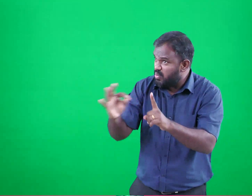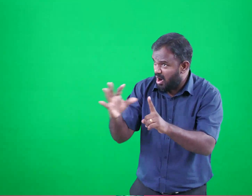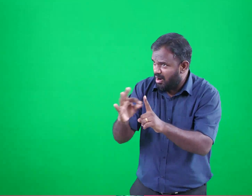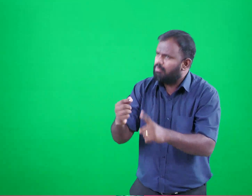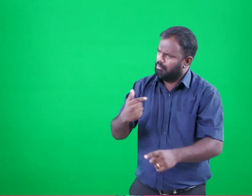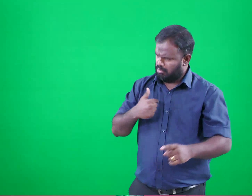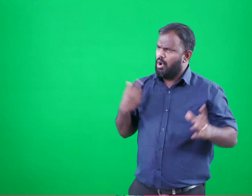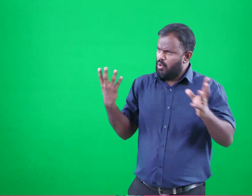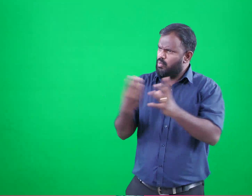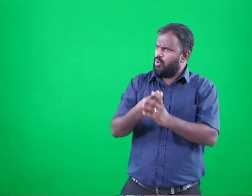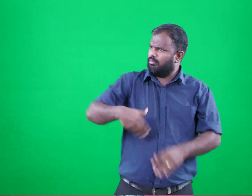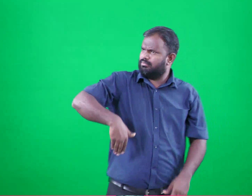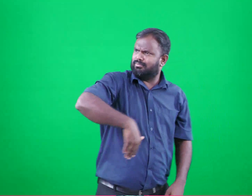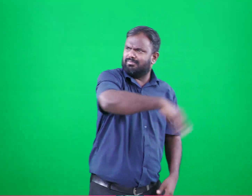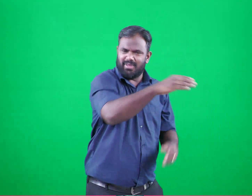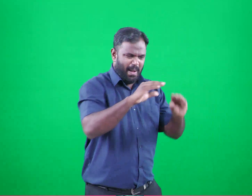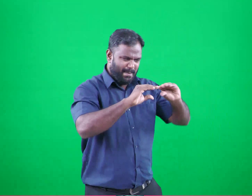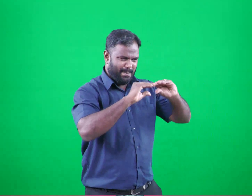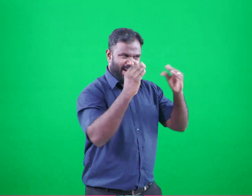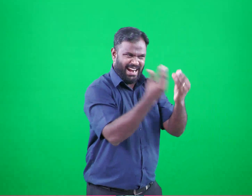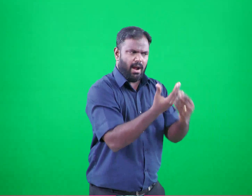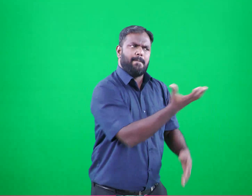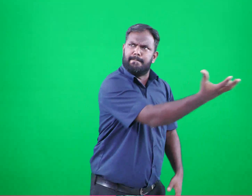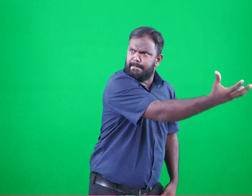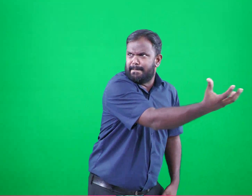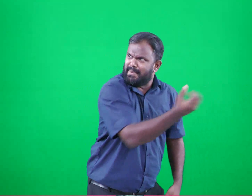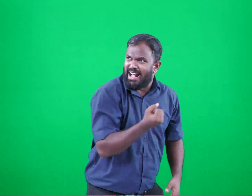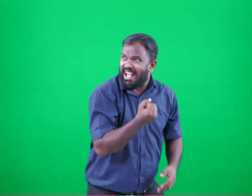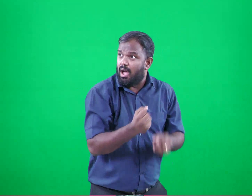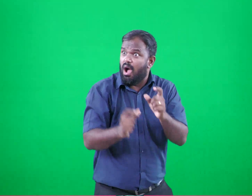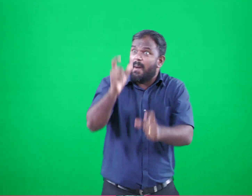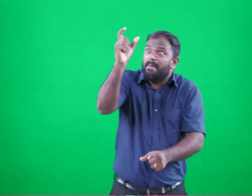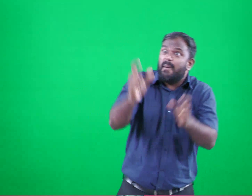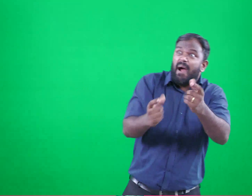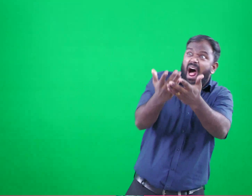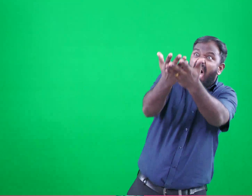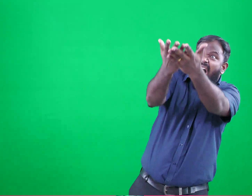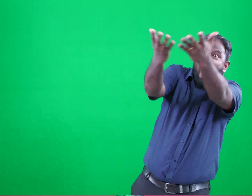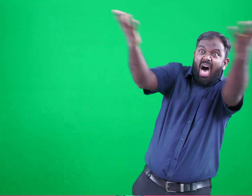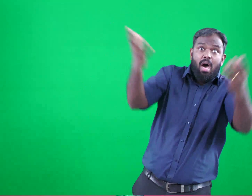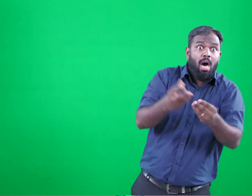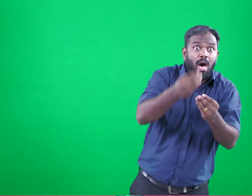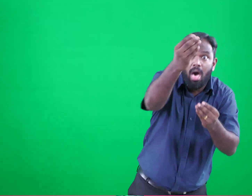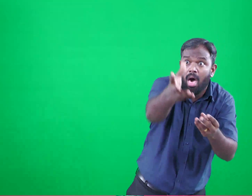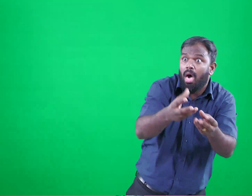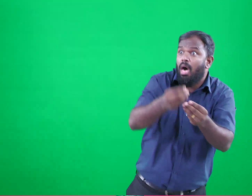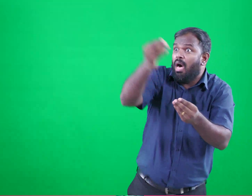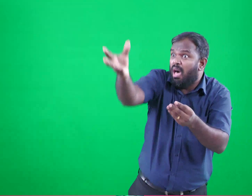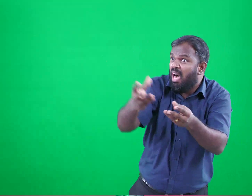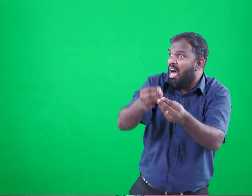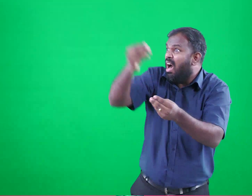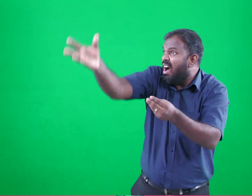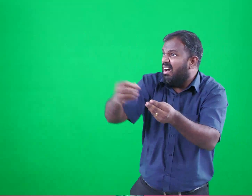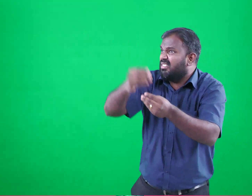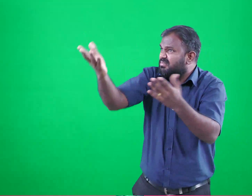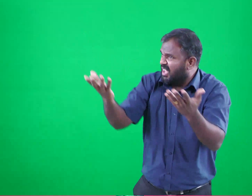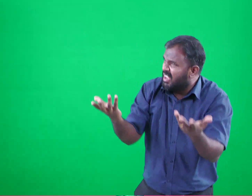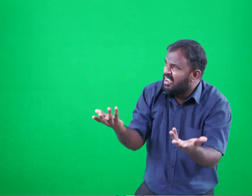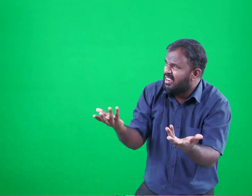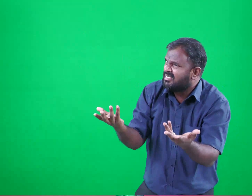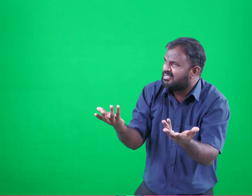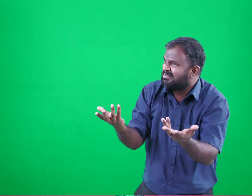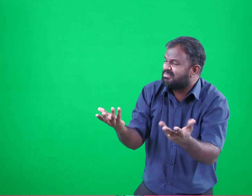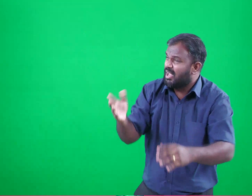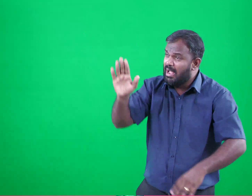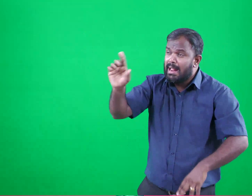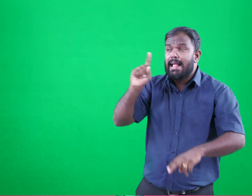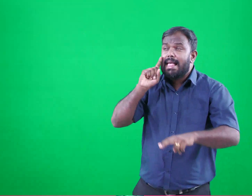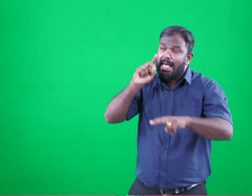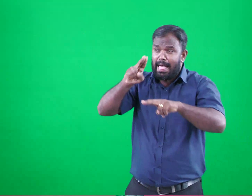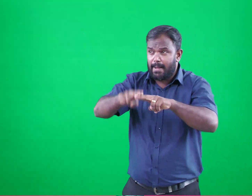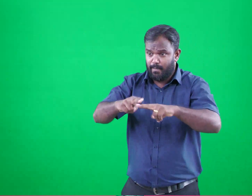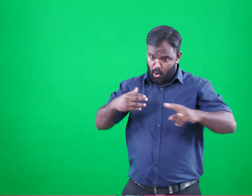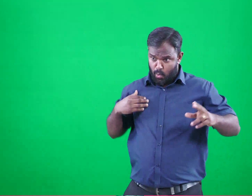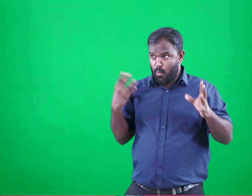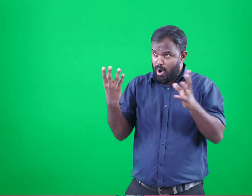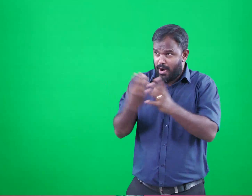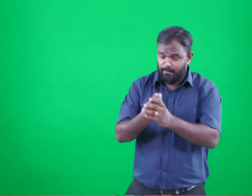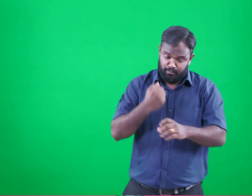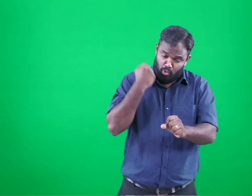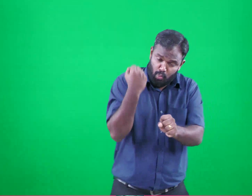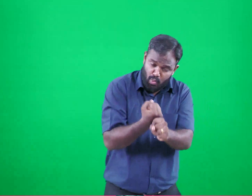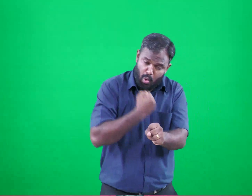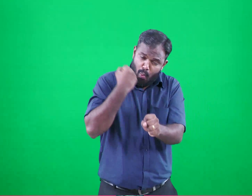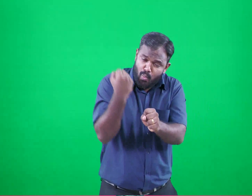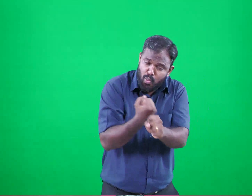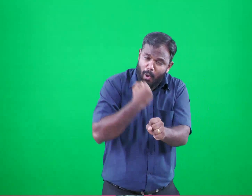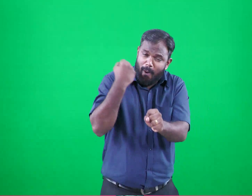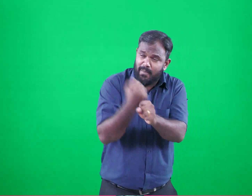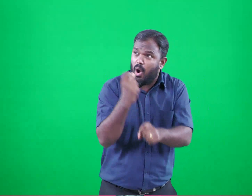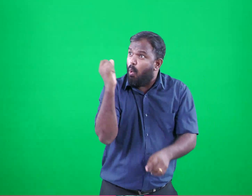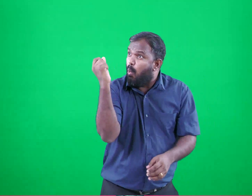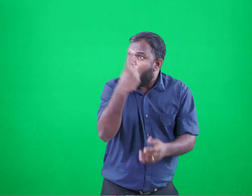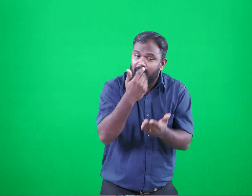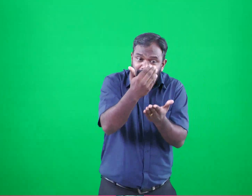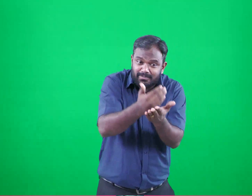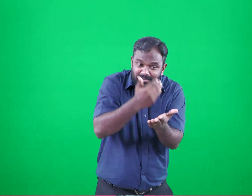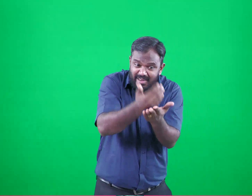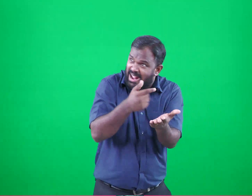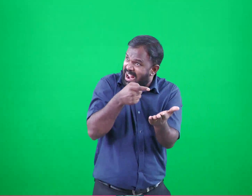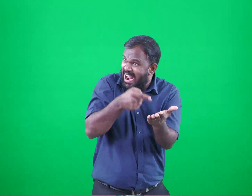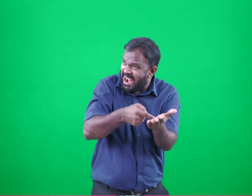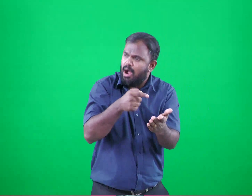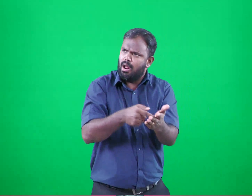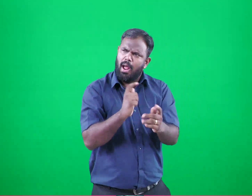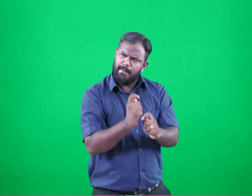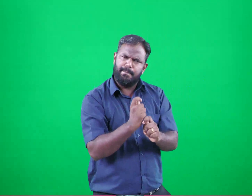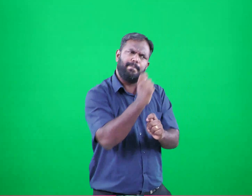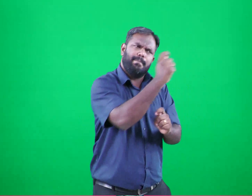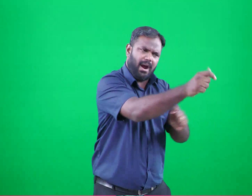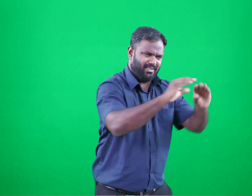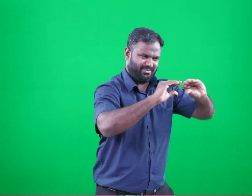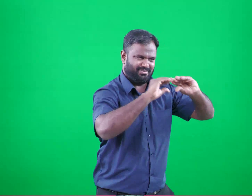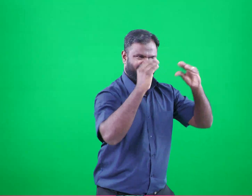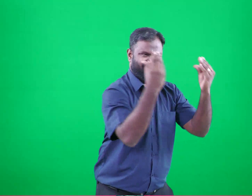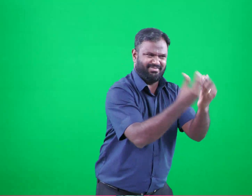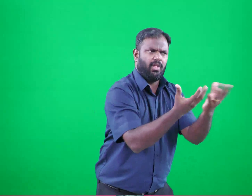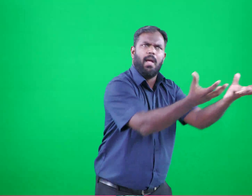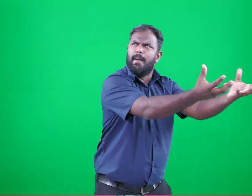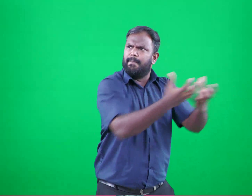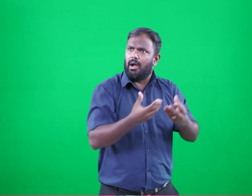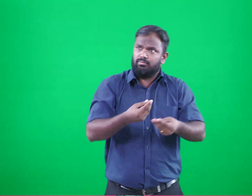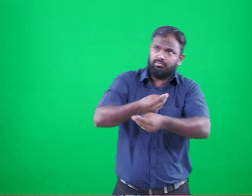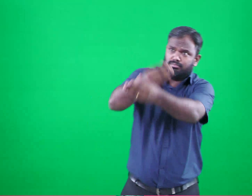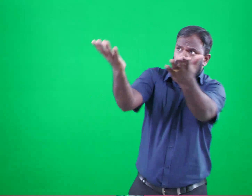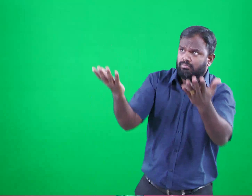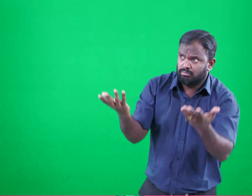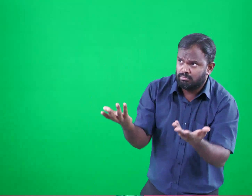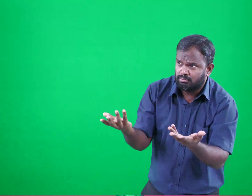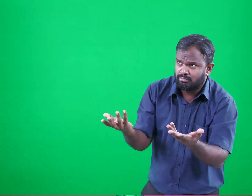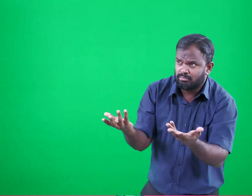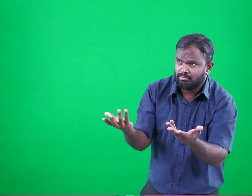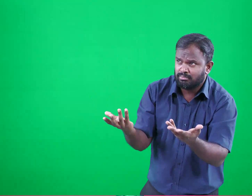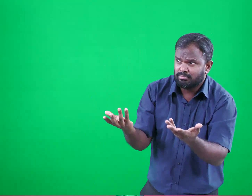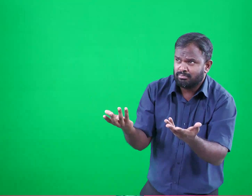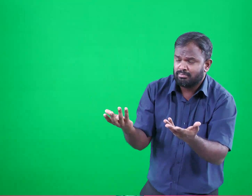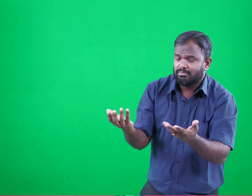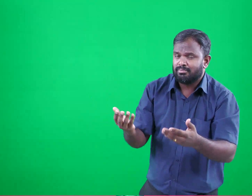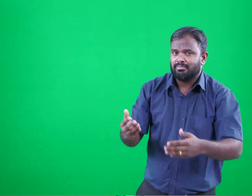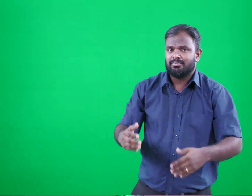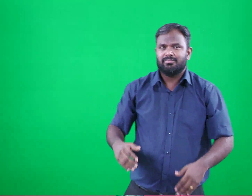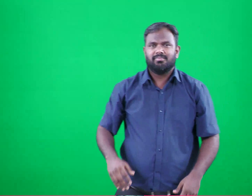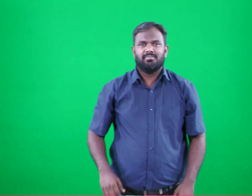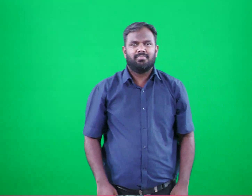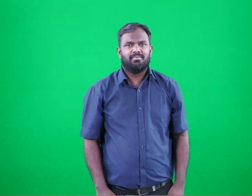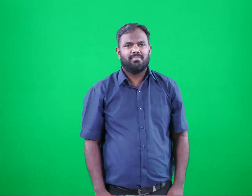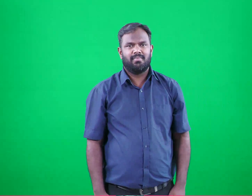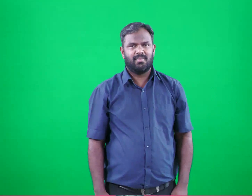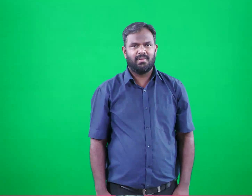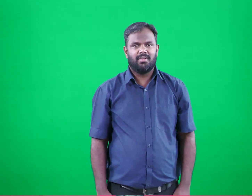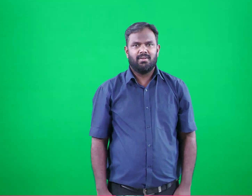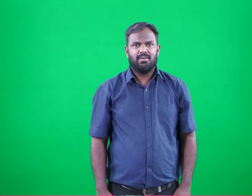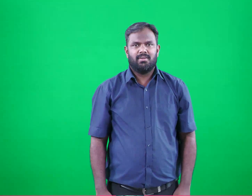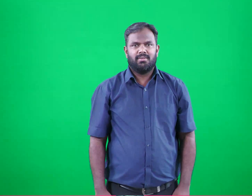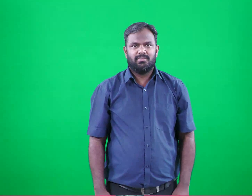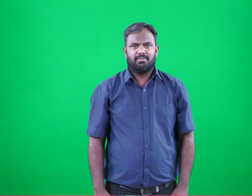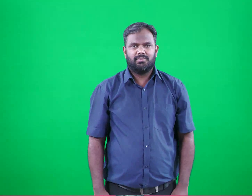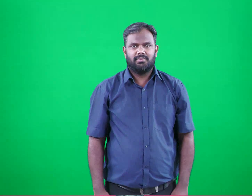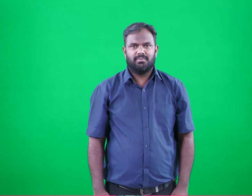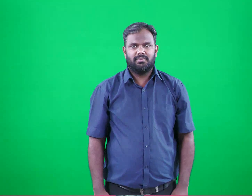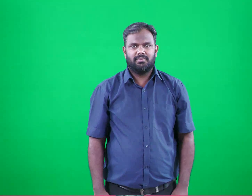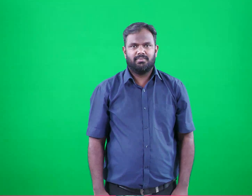They asked Him, "Should we go out and spend two hundred denarii to give all of them bread to eat?"